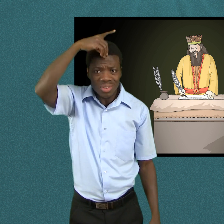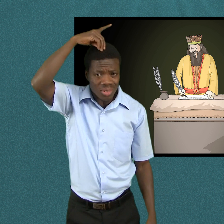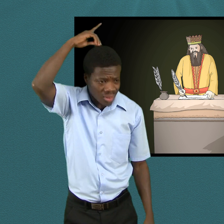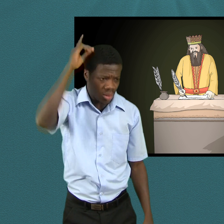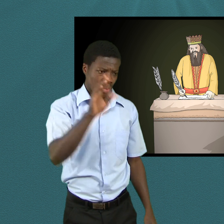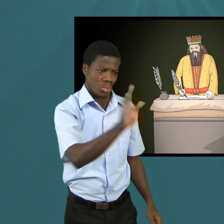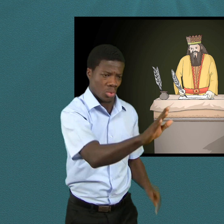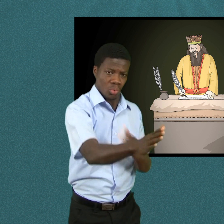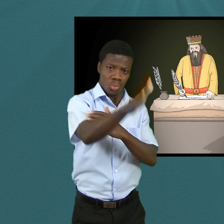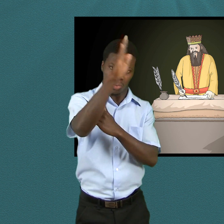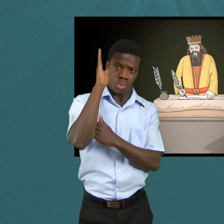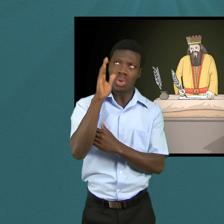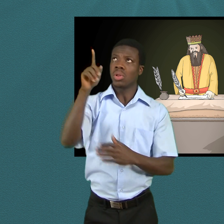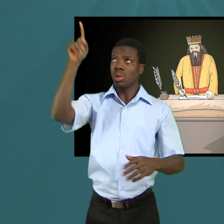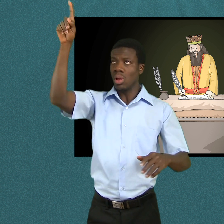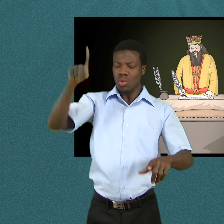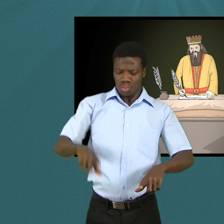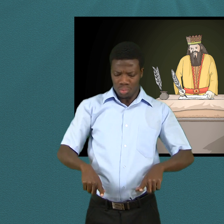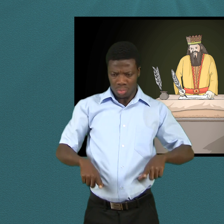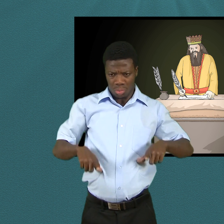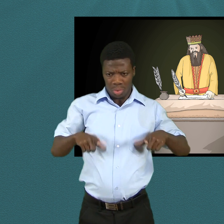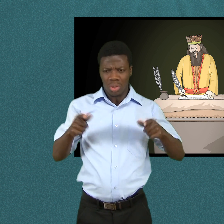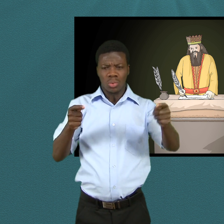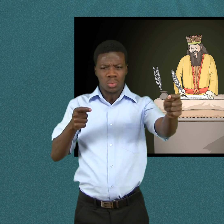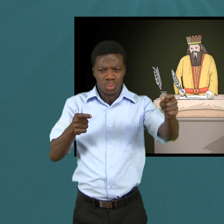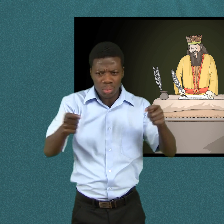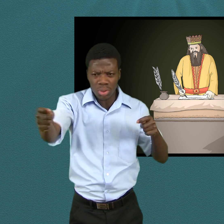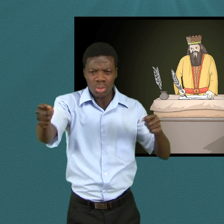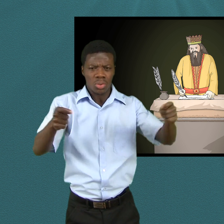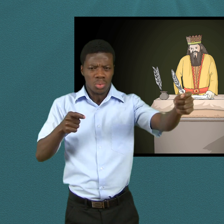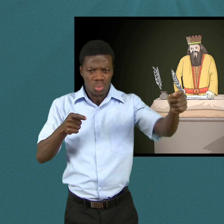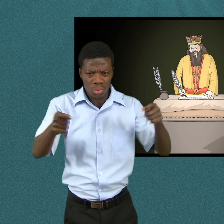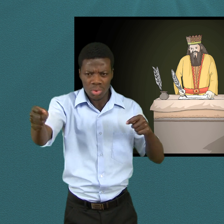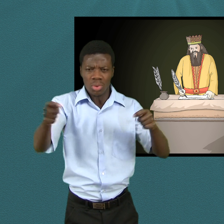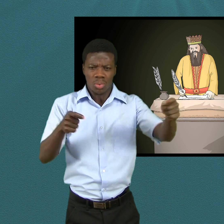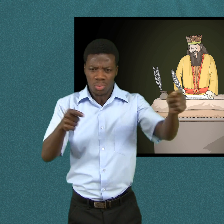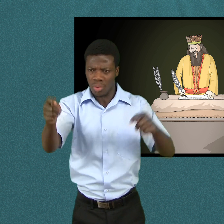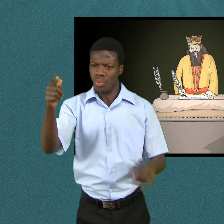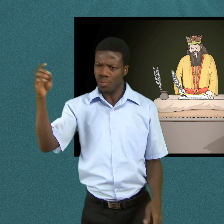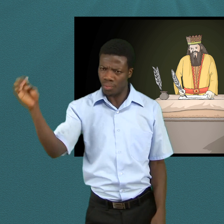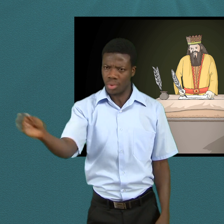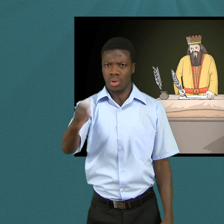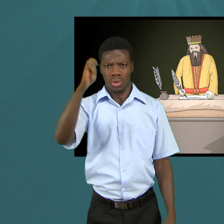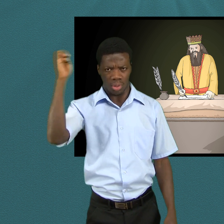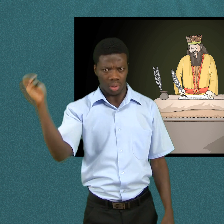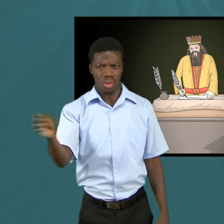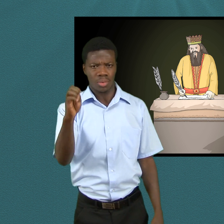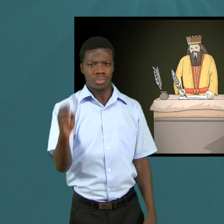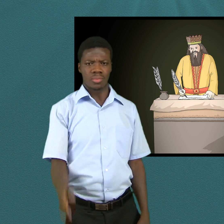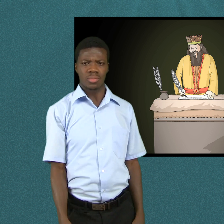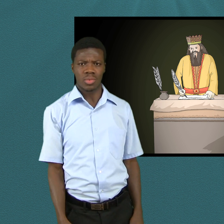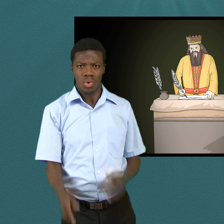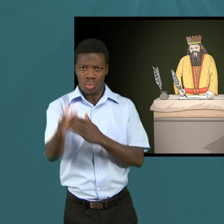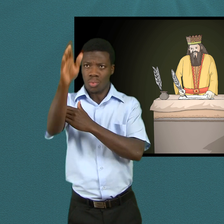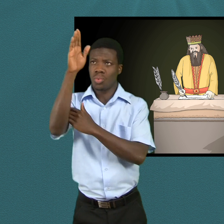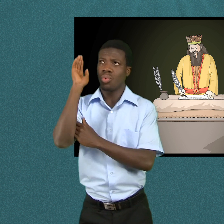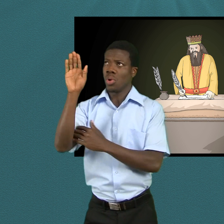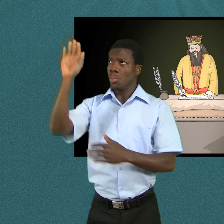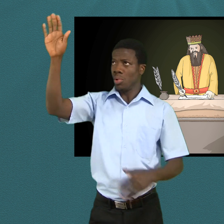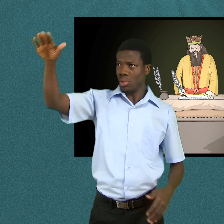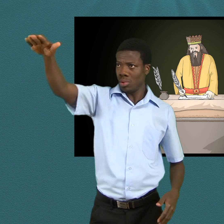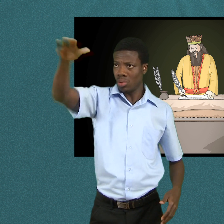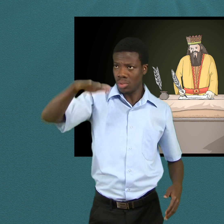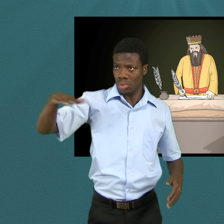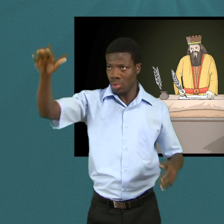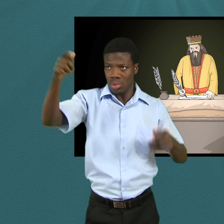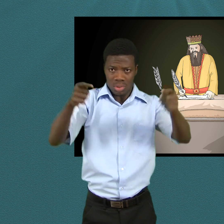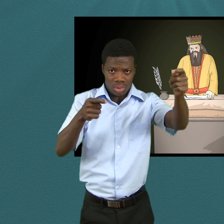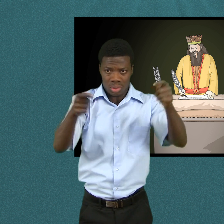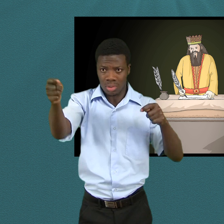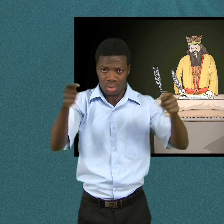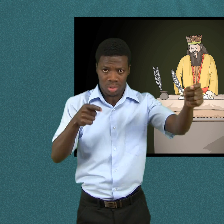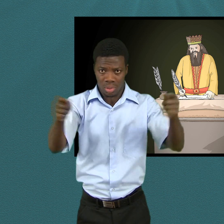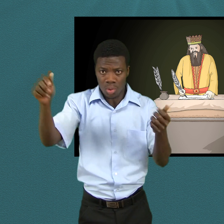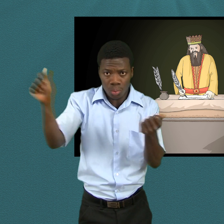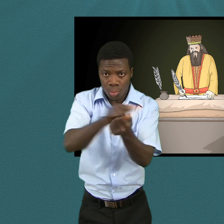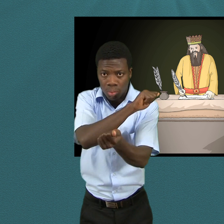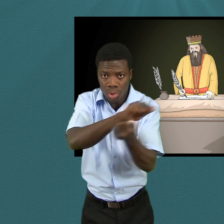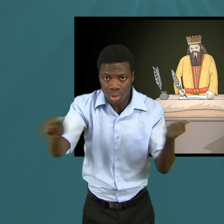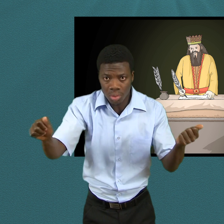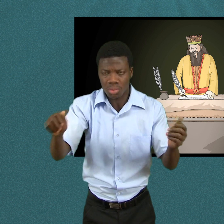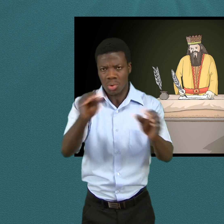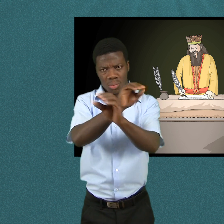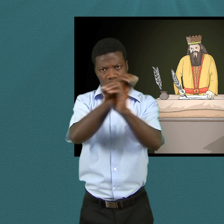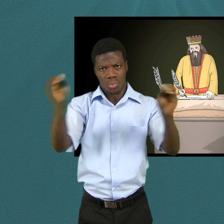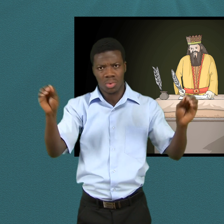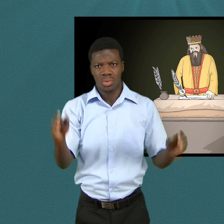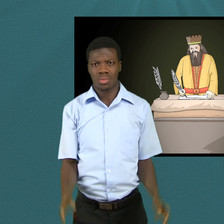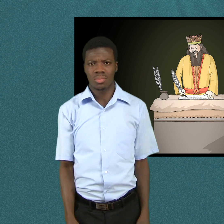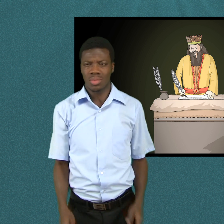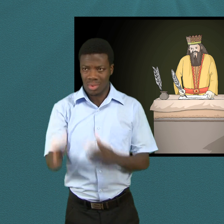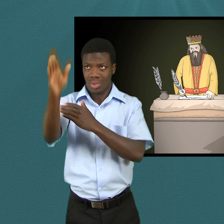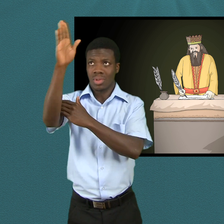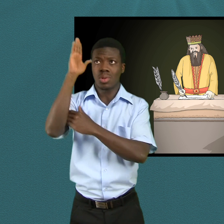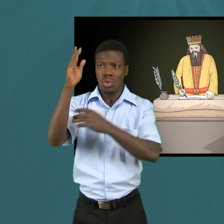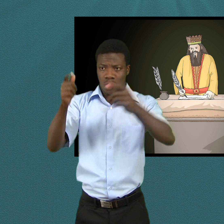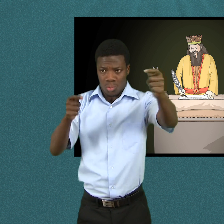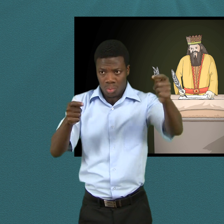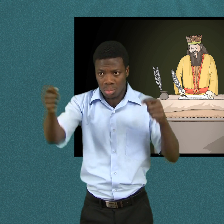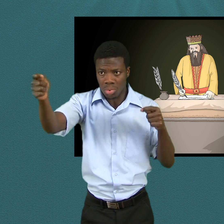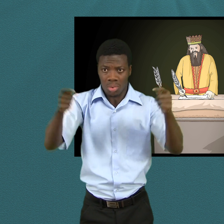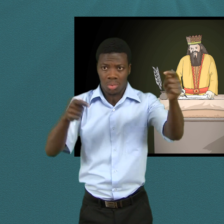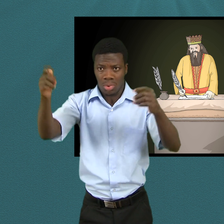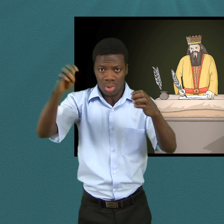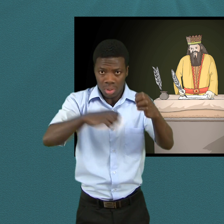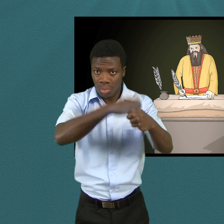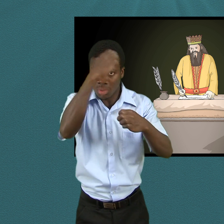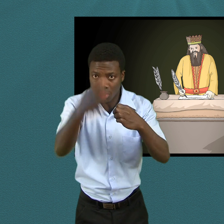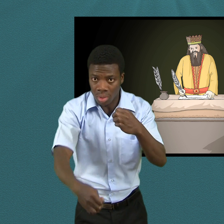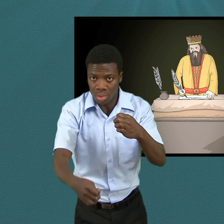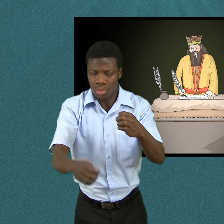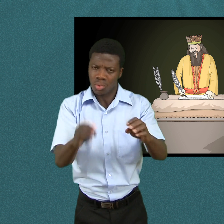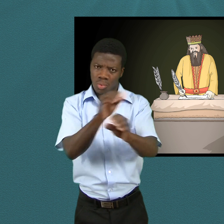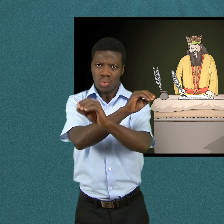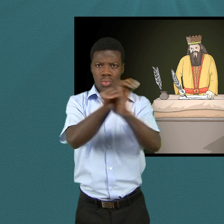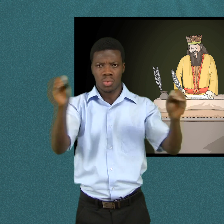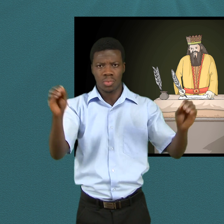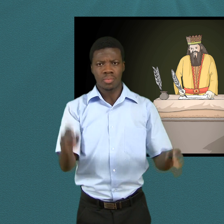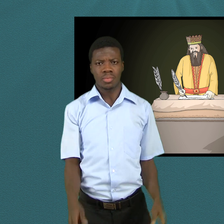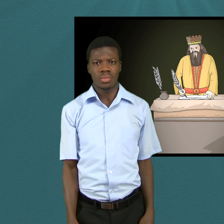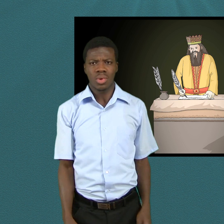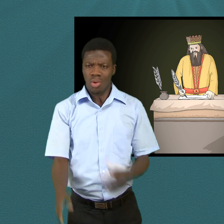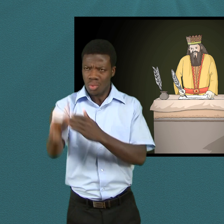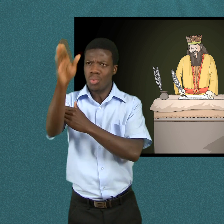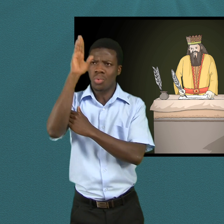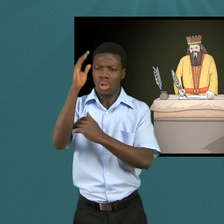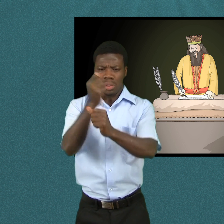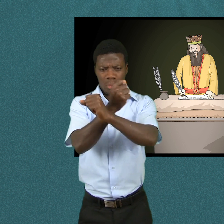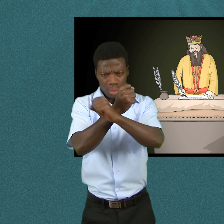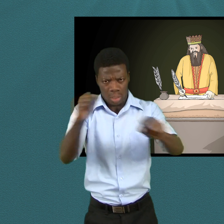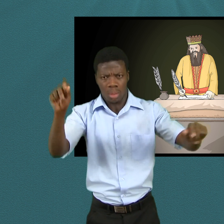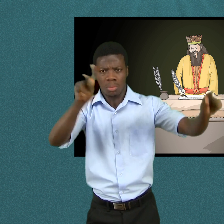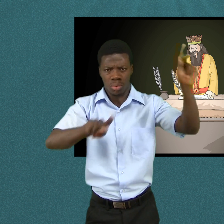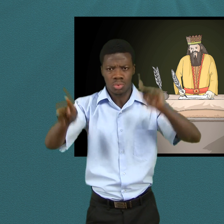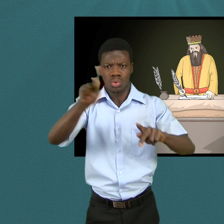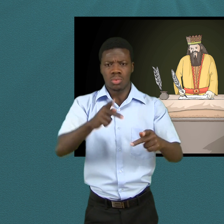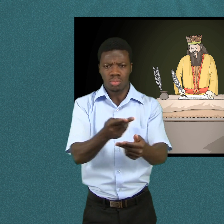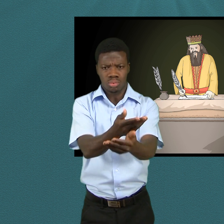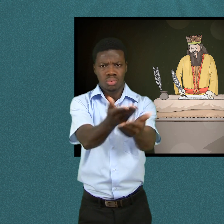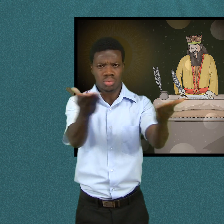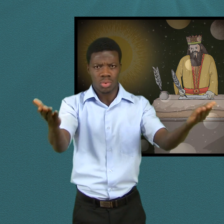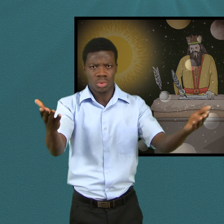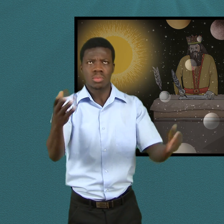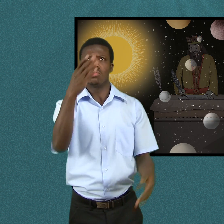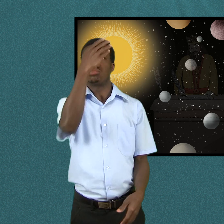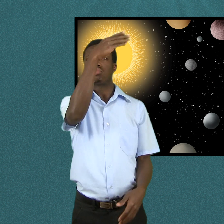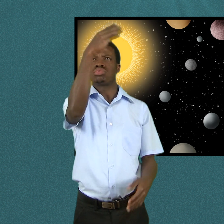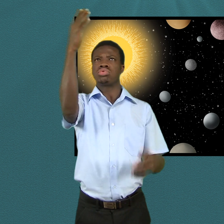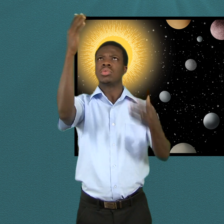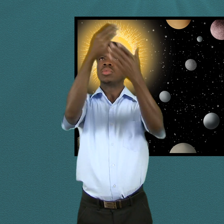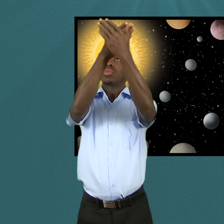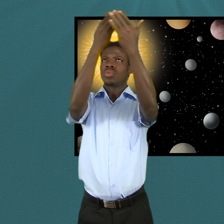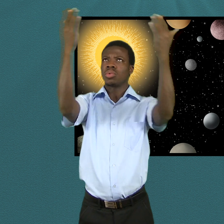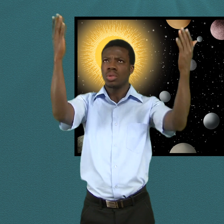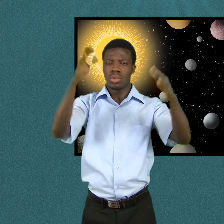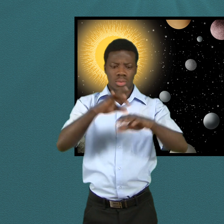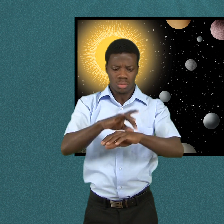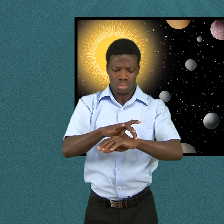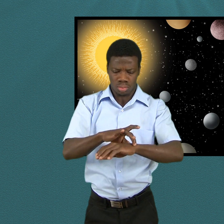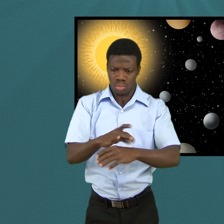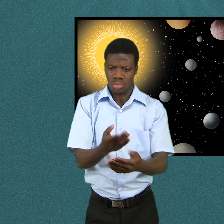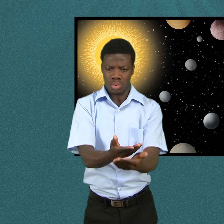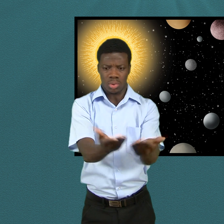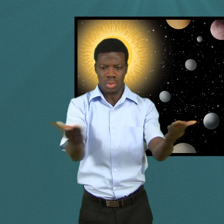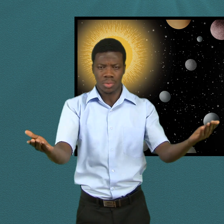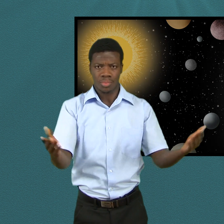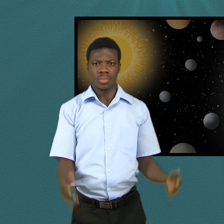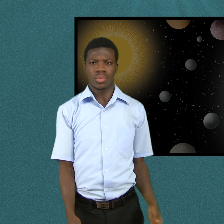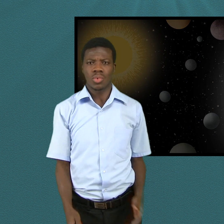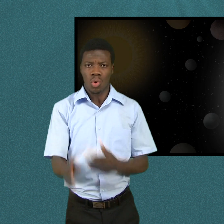His kingdom will never be destroyed, and His dominion will never end. He delivers and rescues;